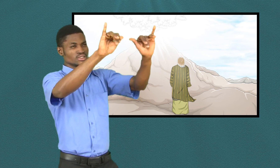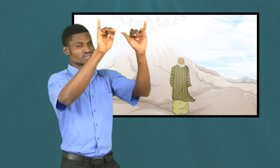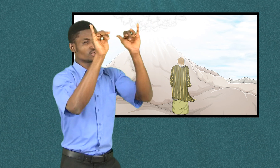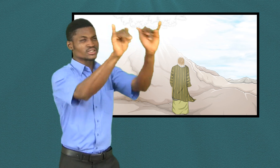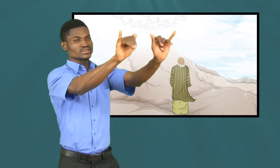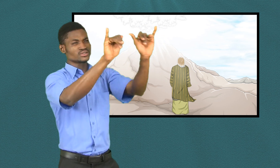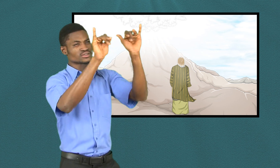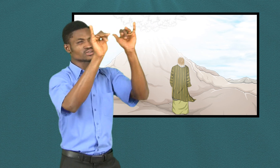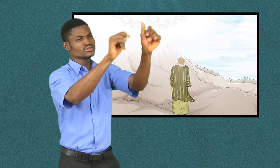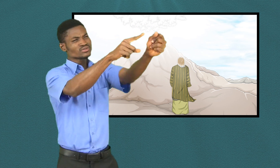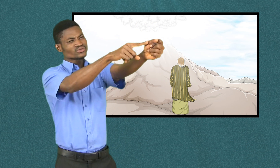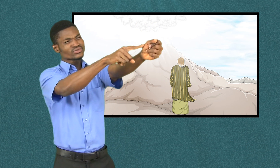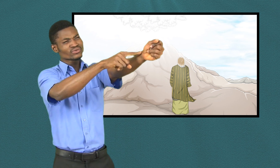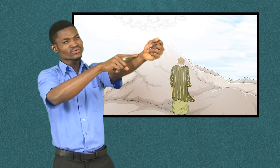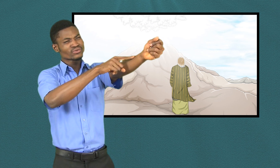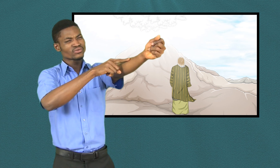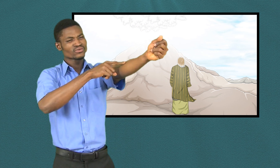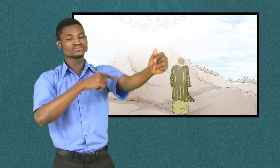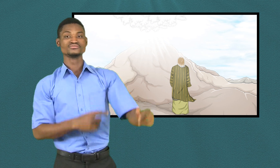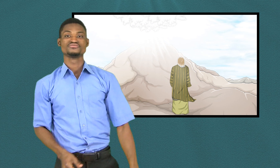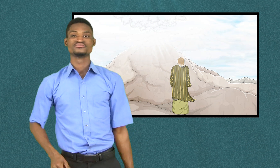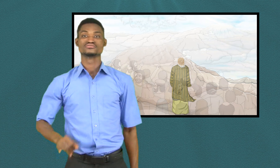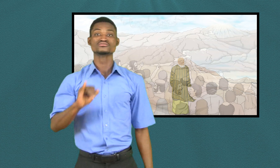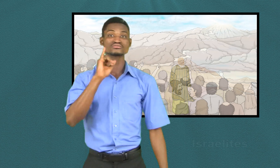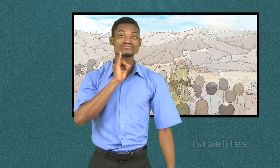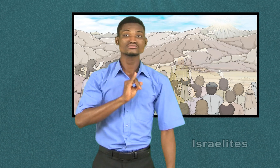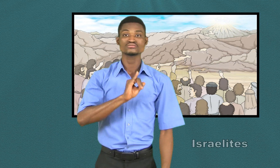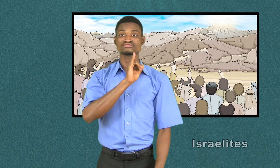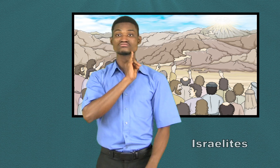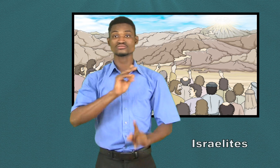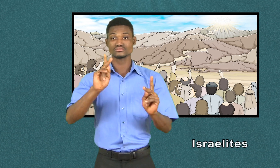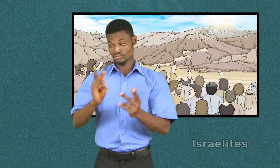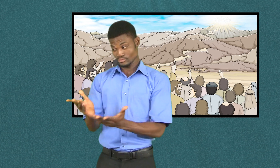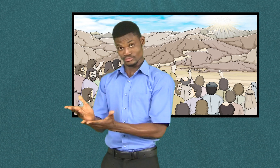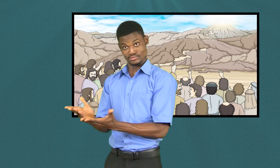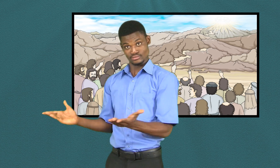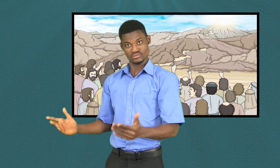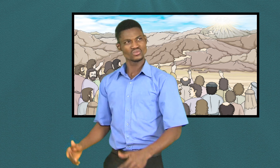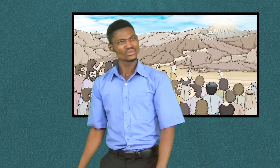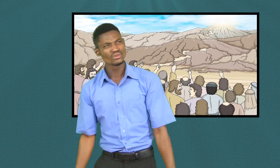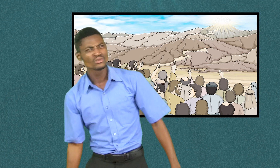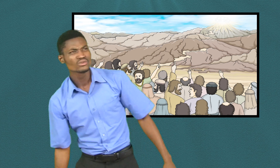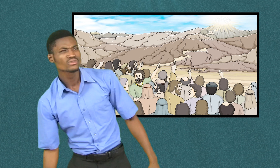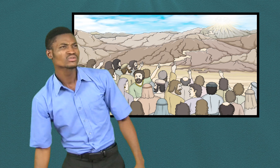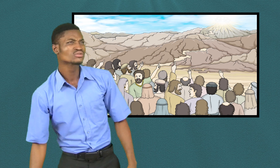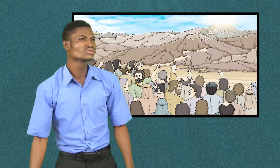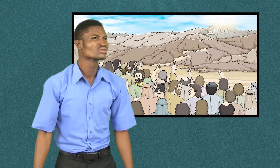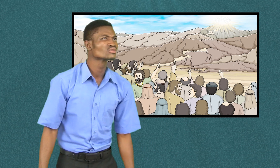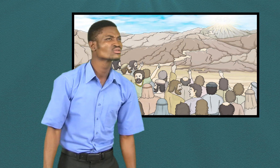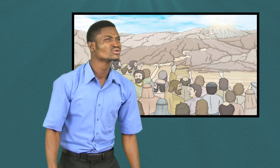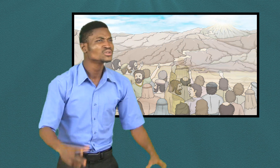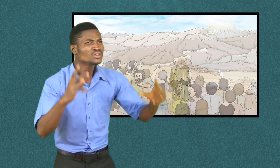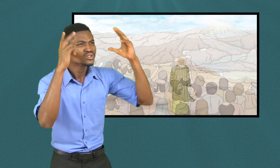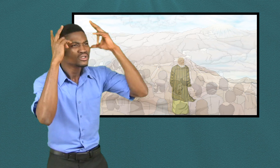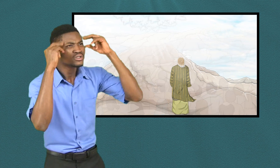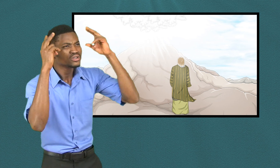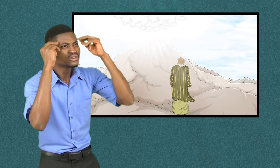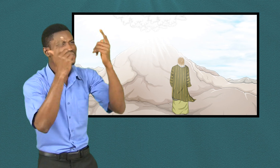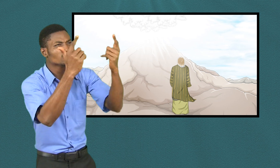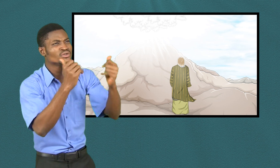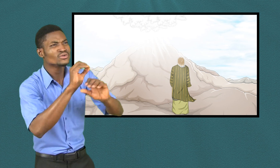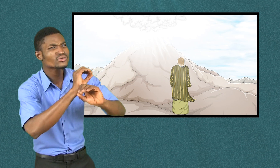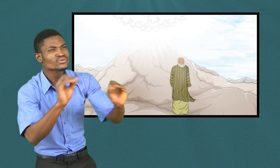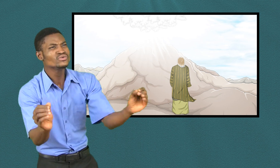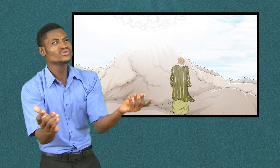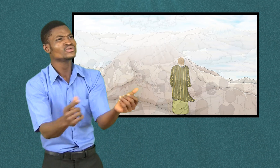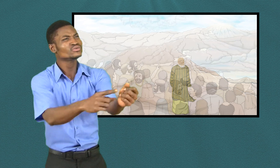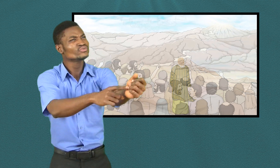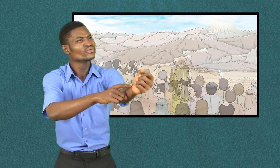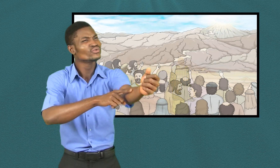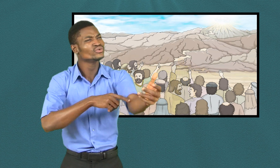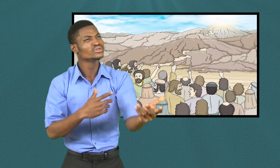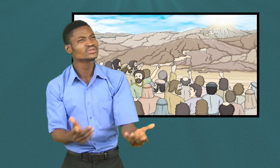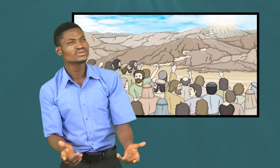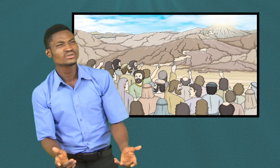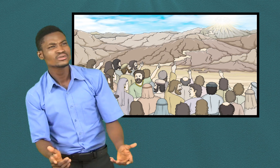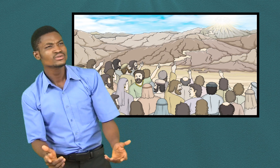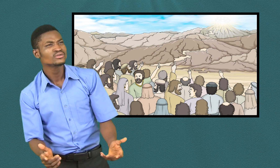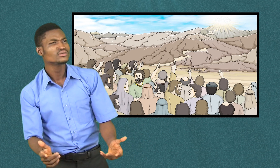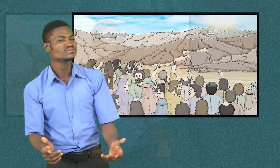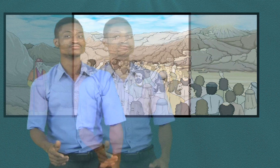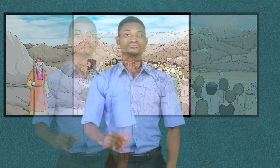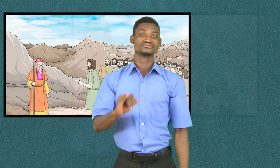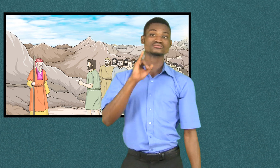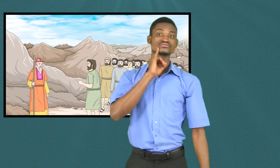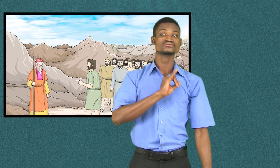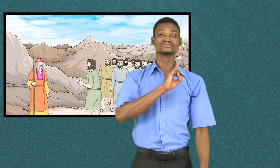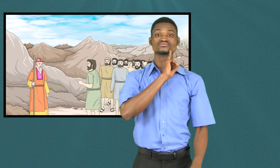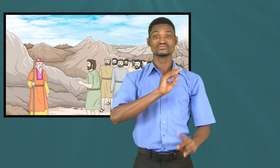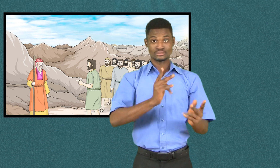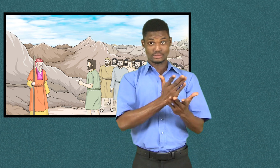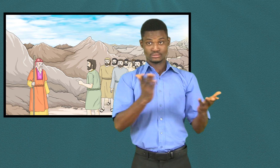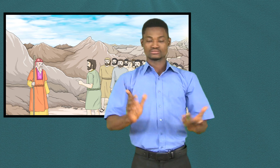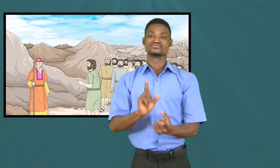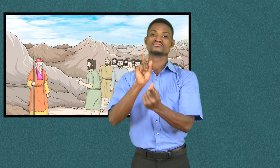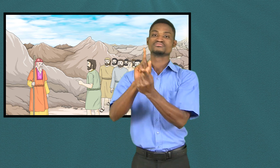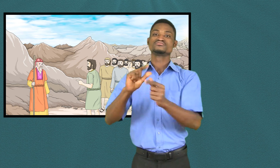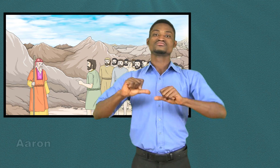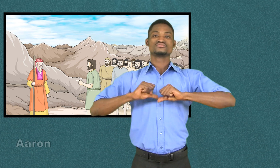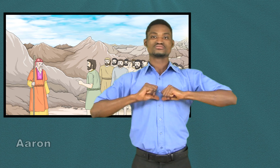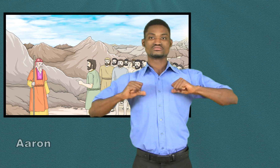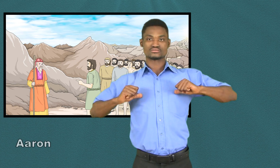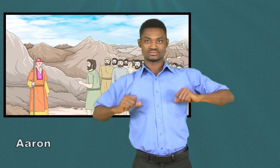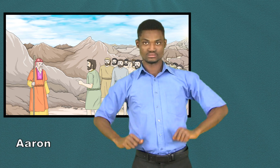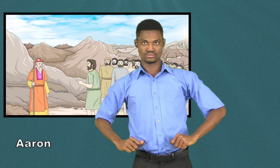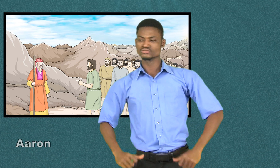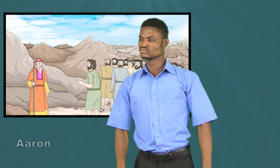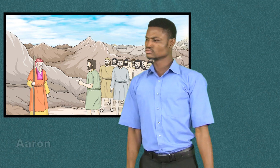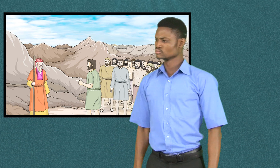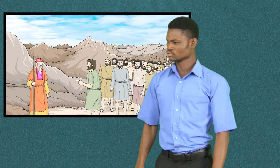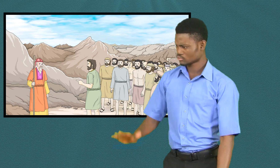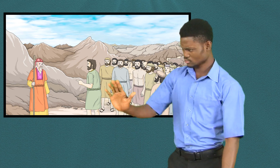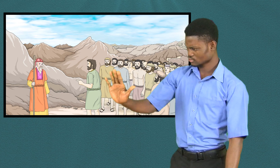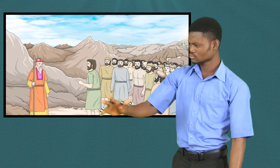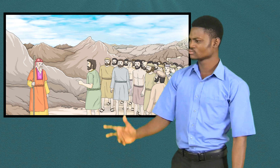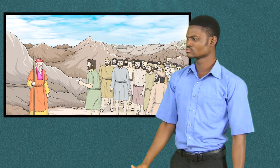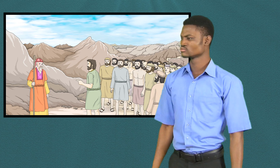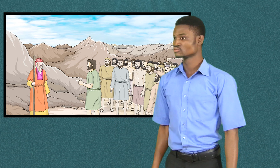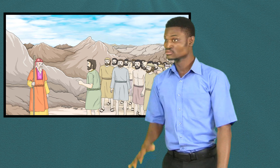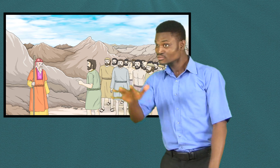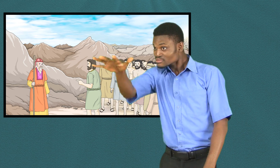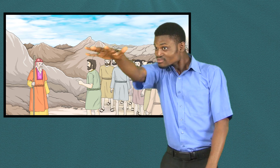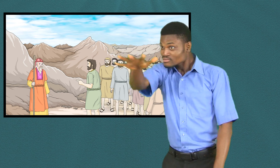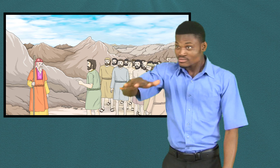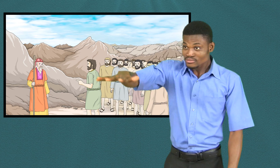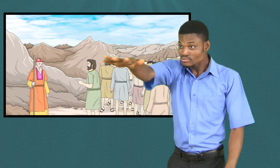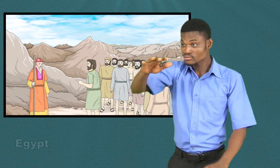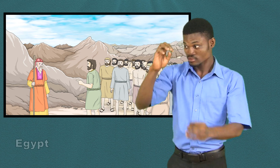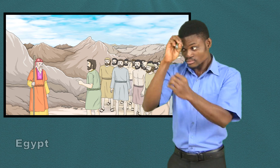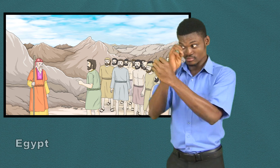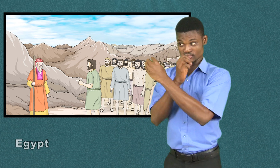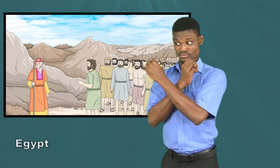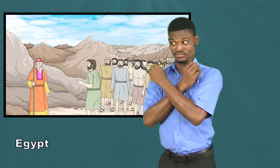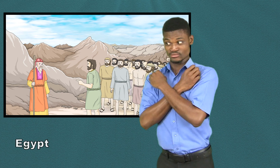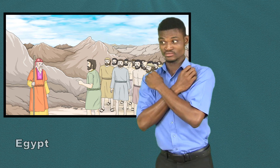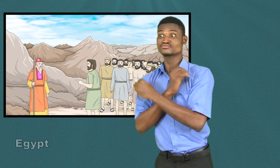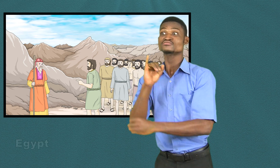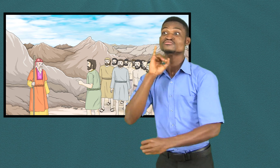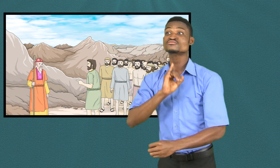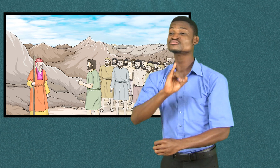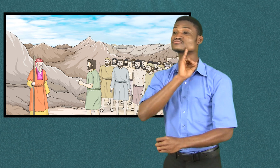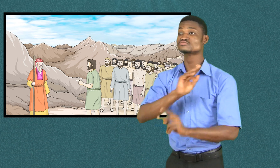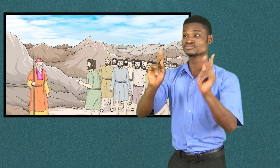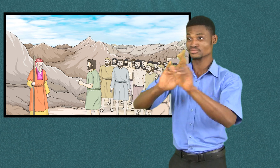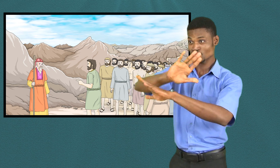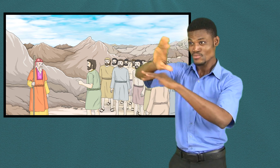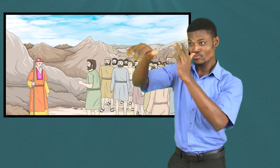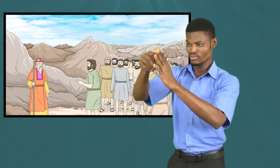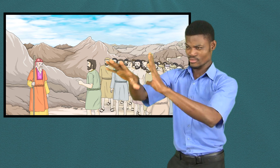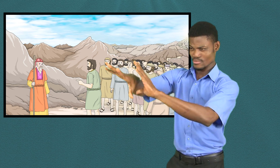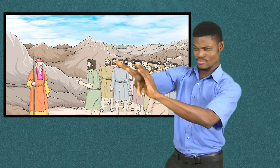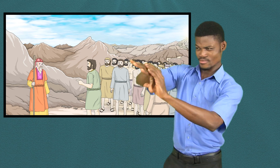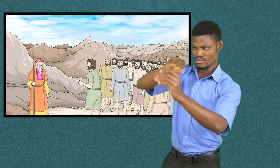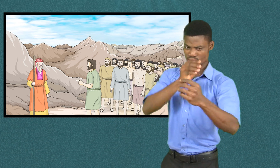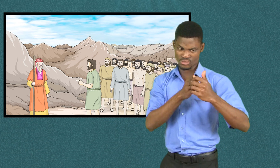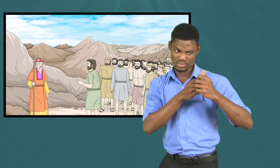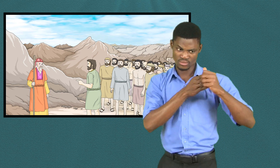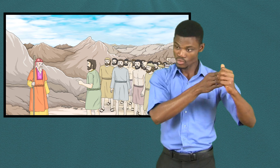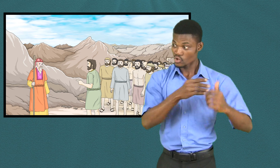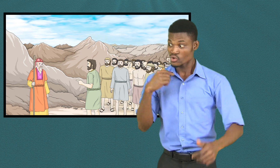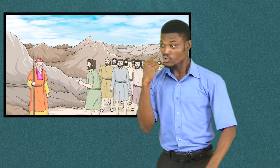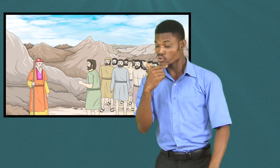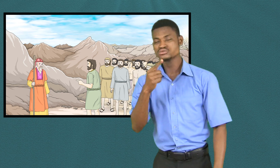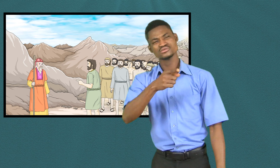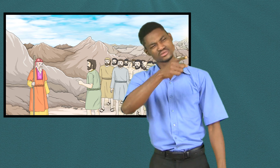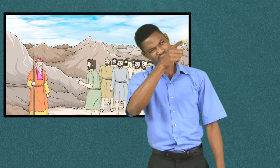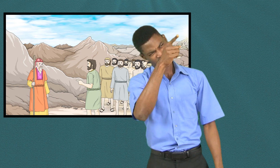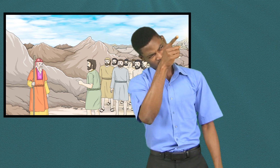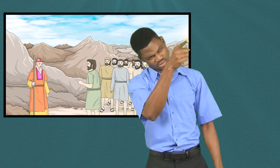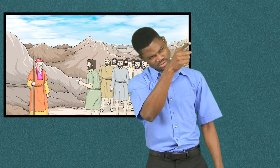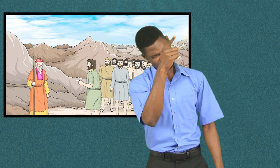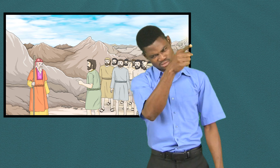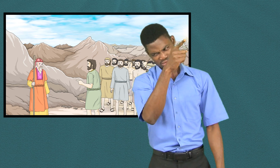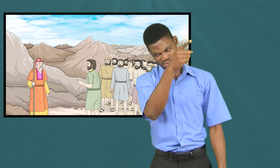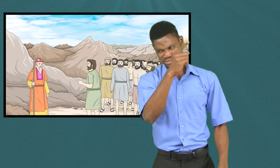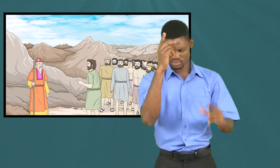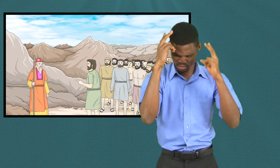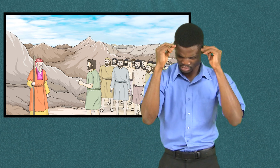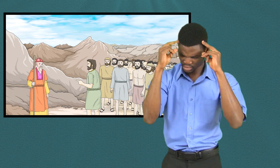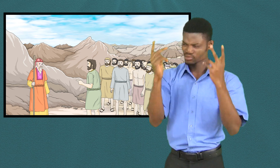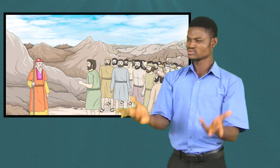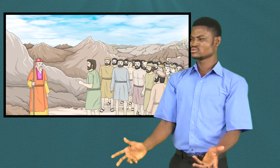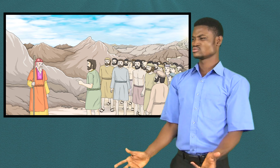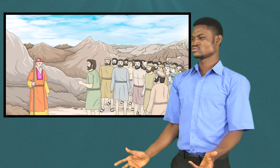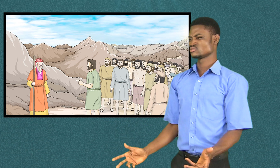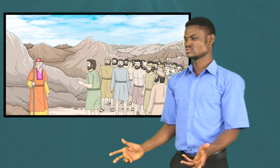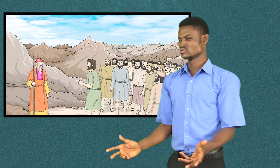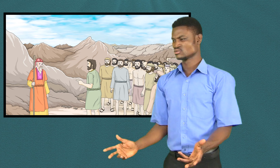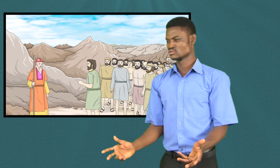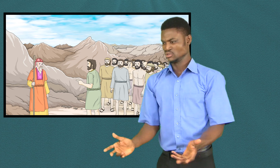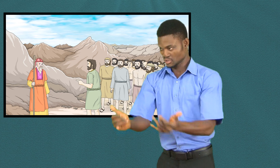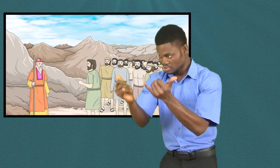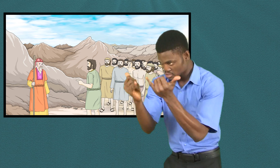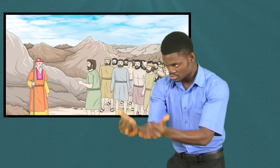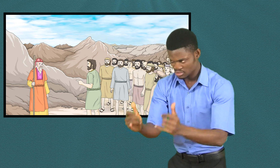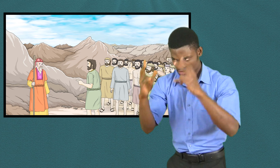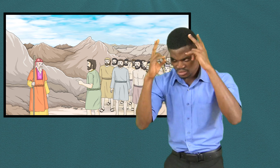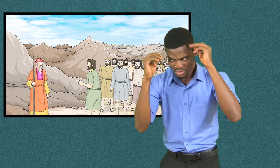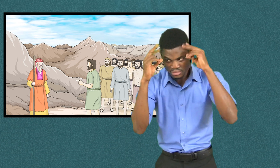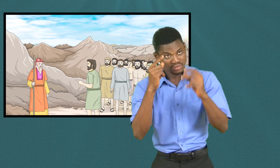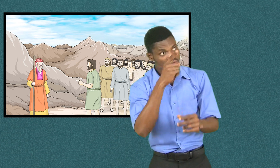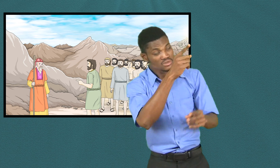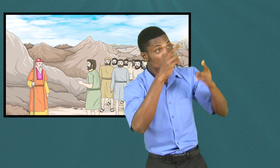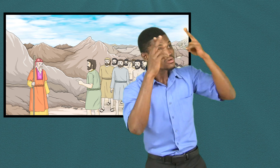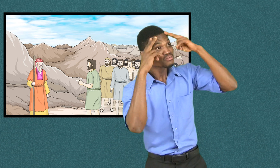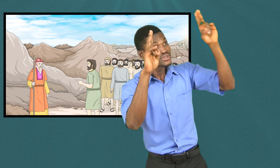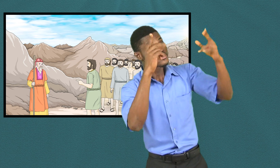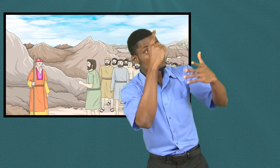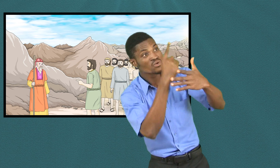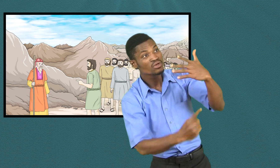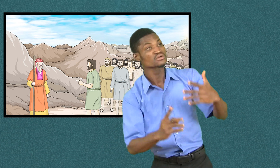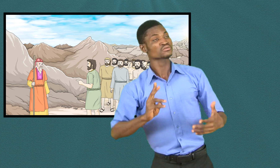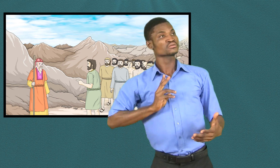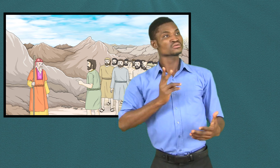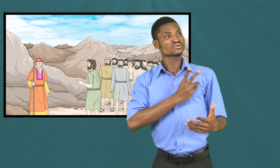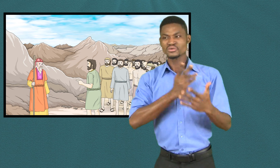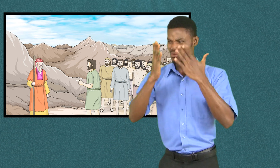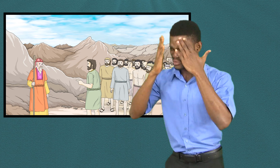Now when the people saw that Moses was delayed in coming down from the mountain, they gathered around Aaron and said, “Come, make us gods who will go before us.